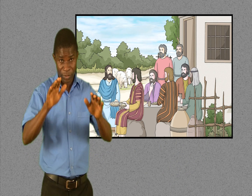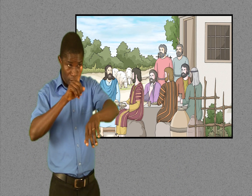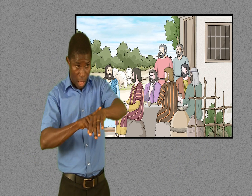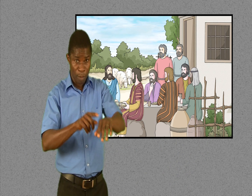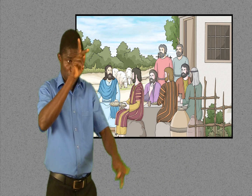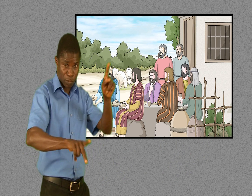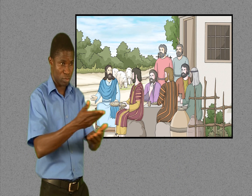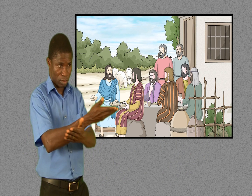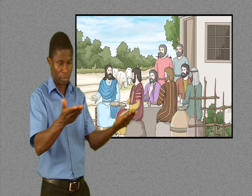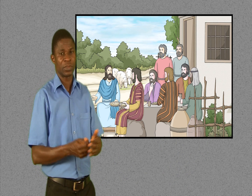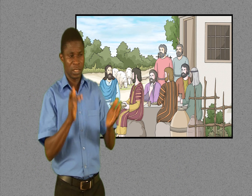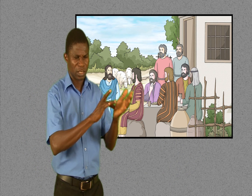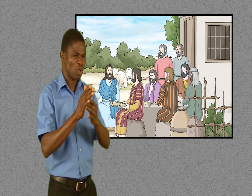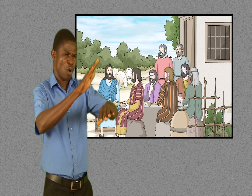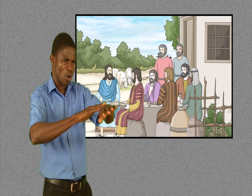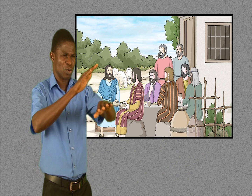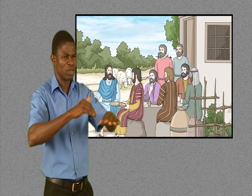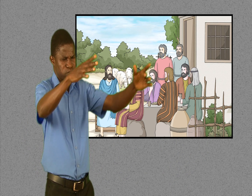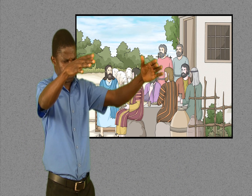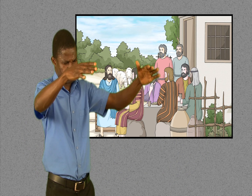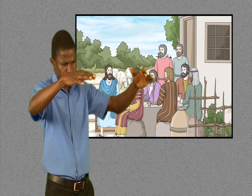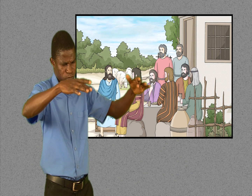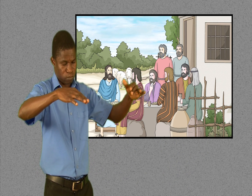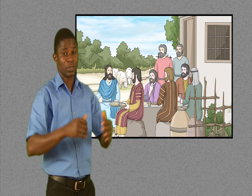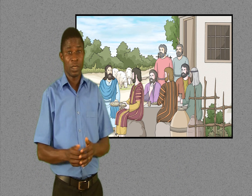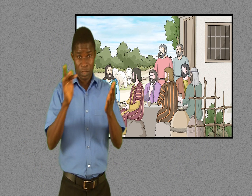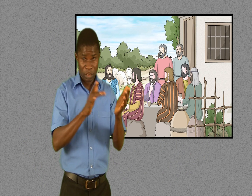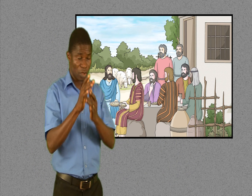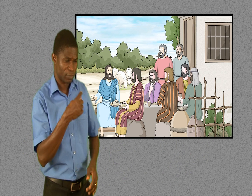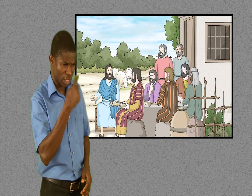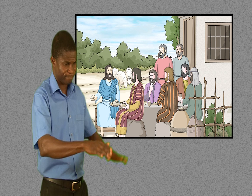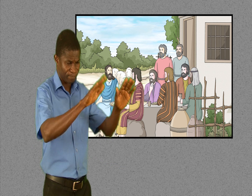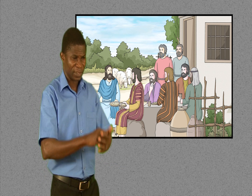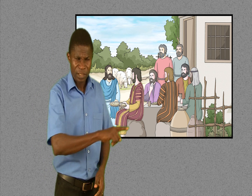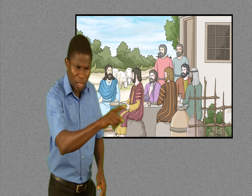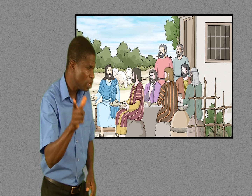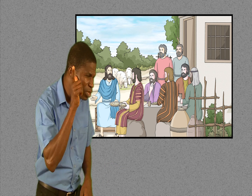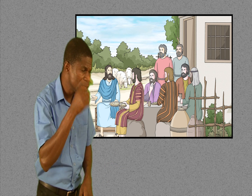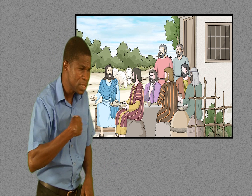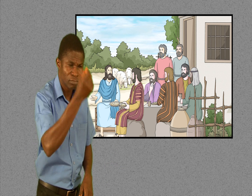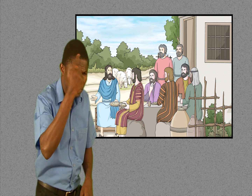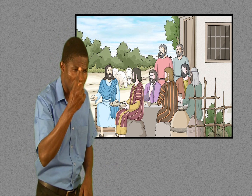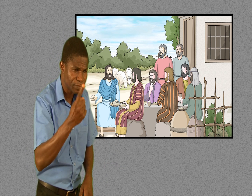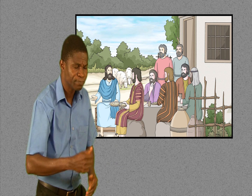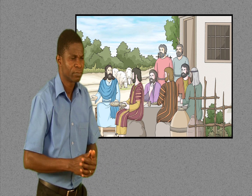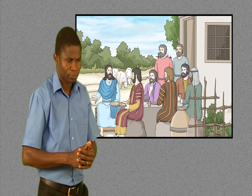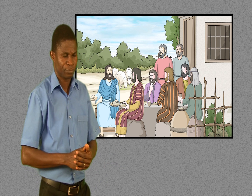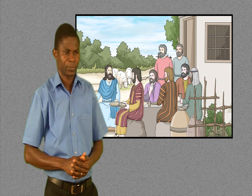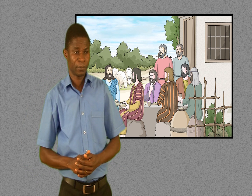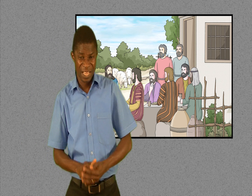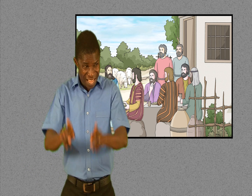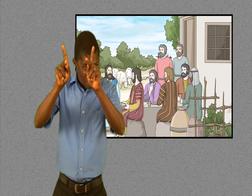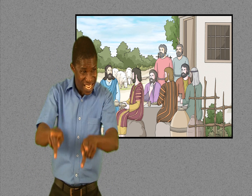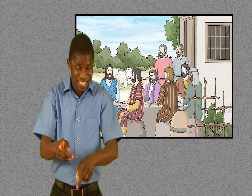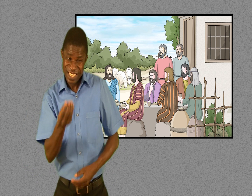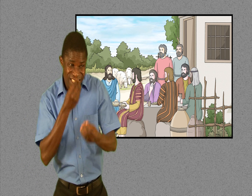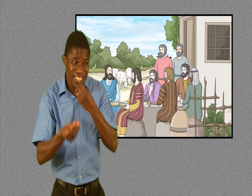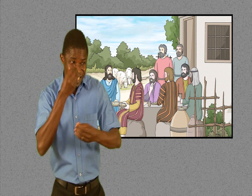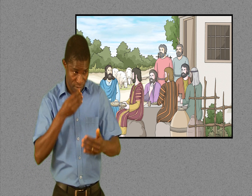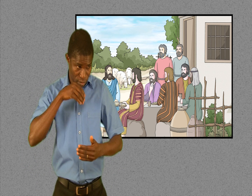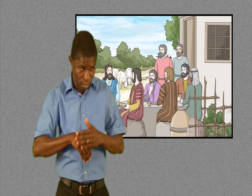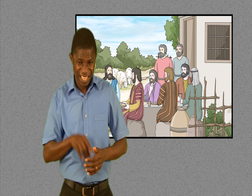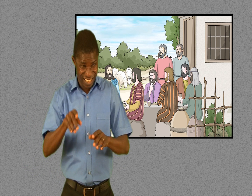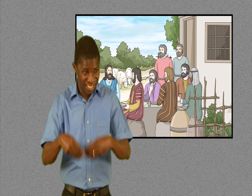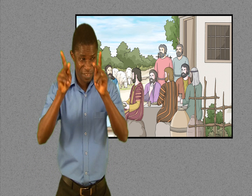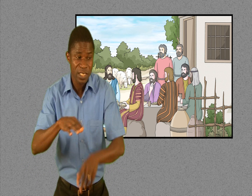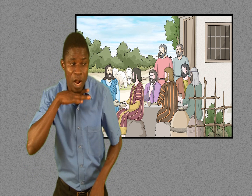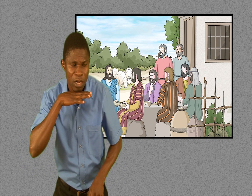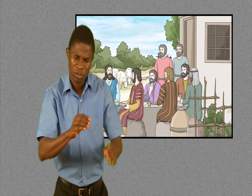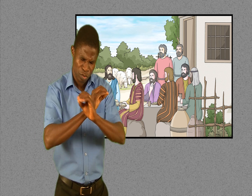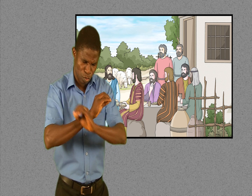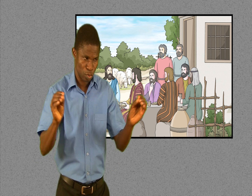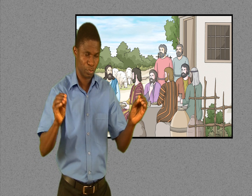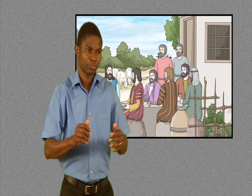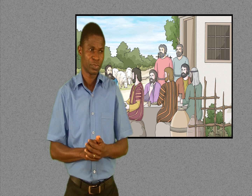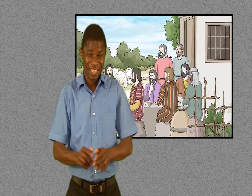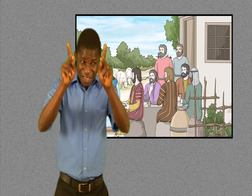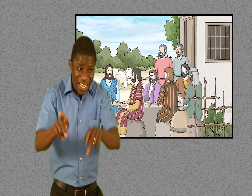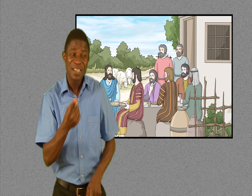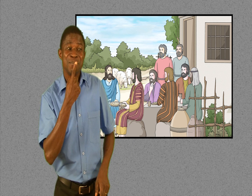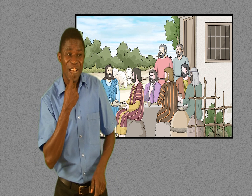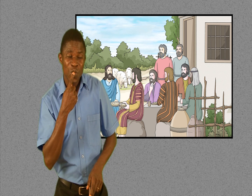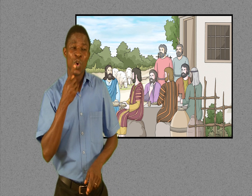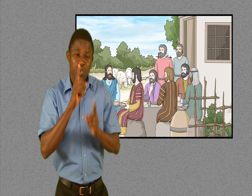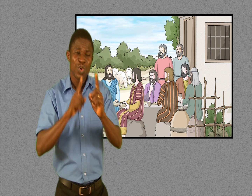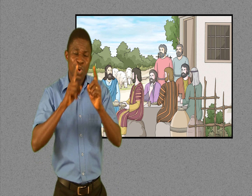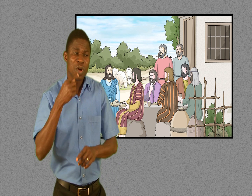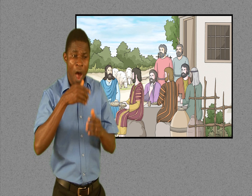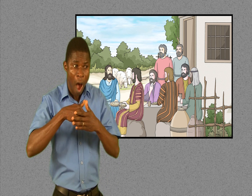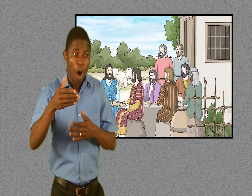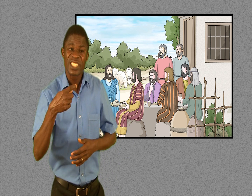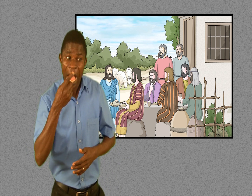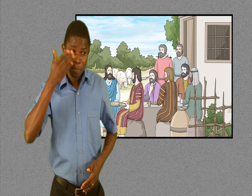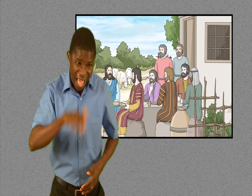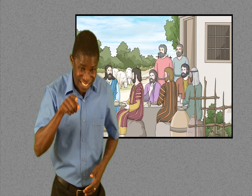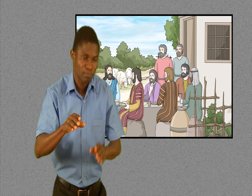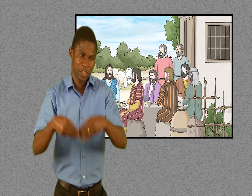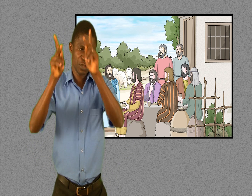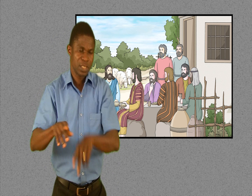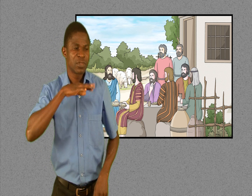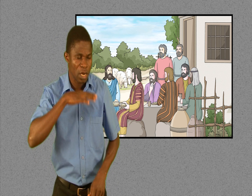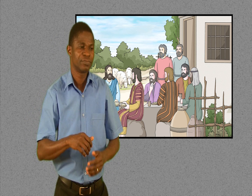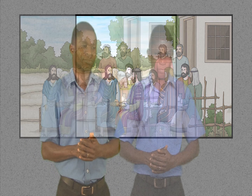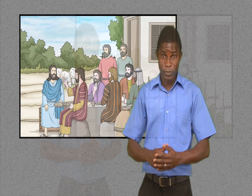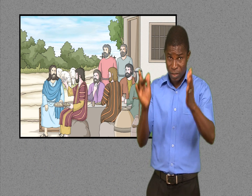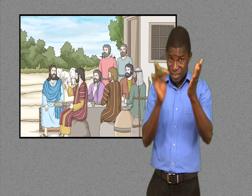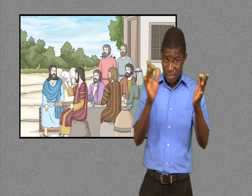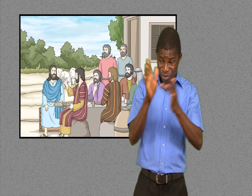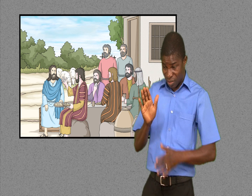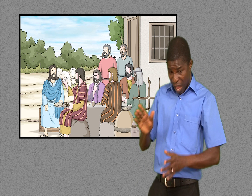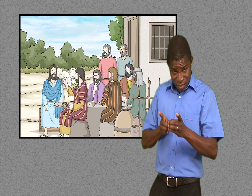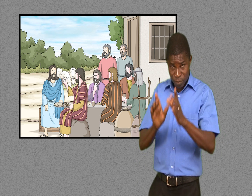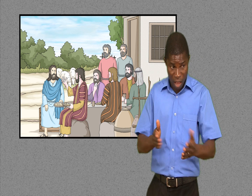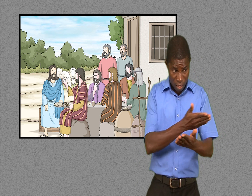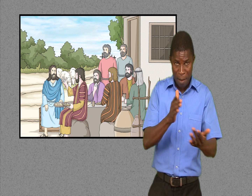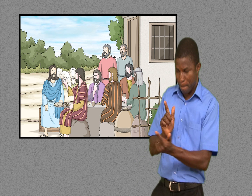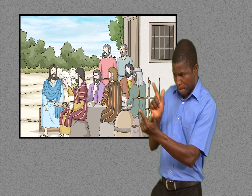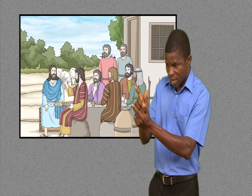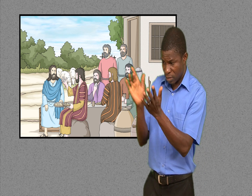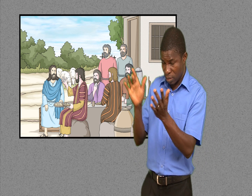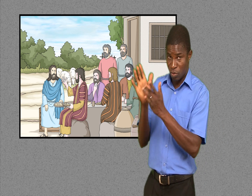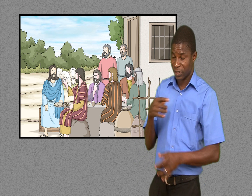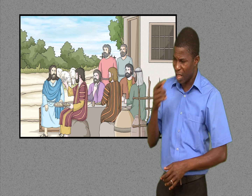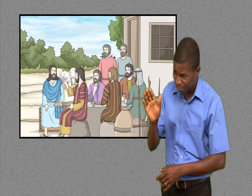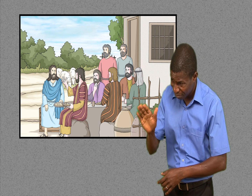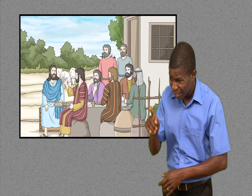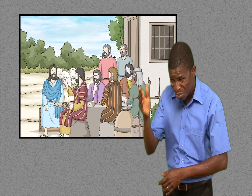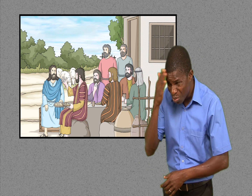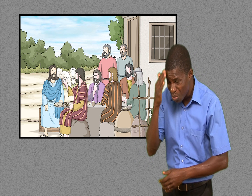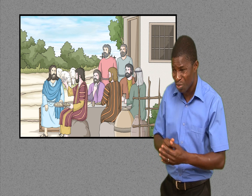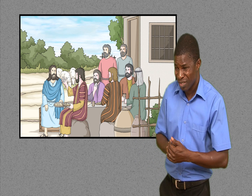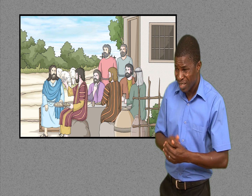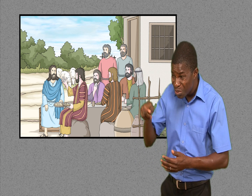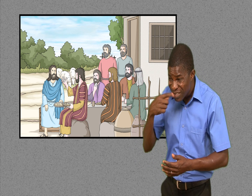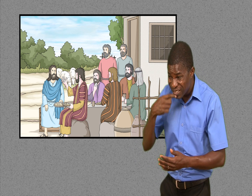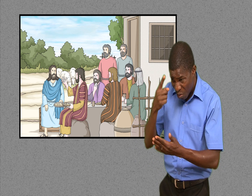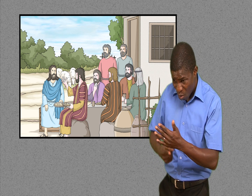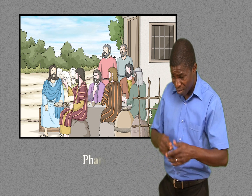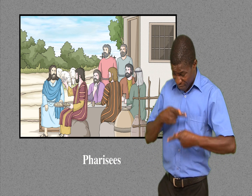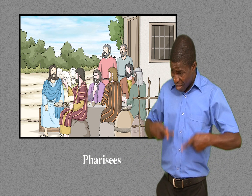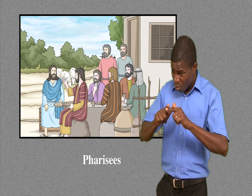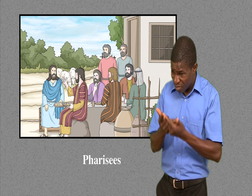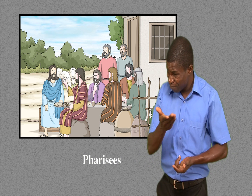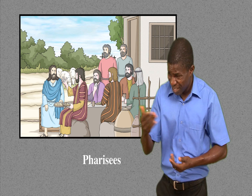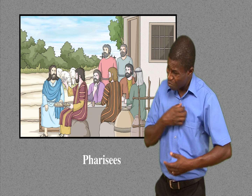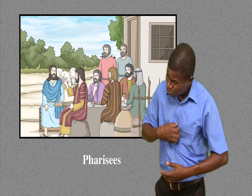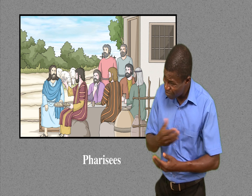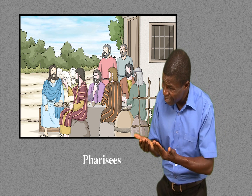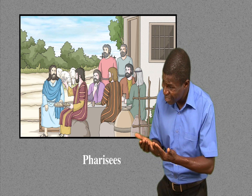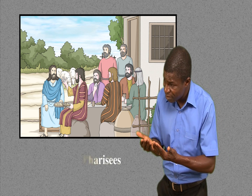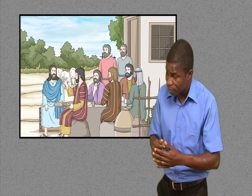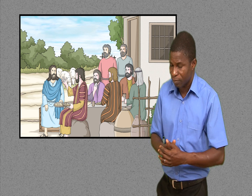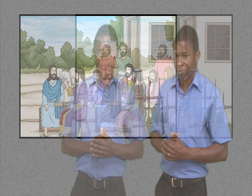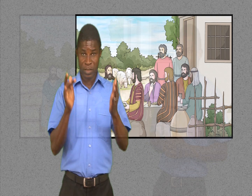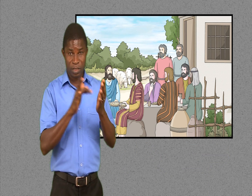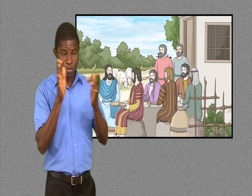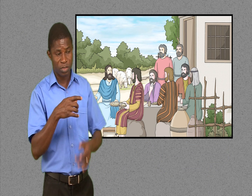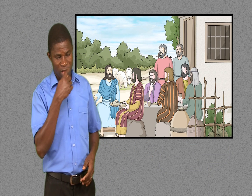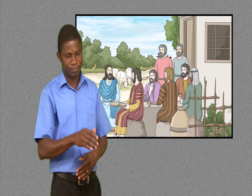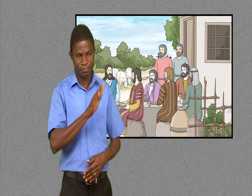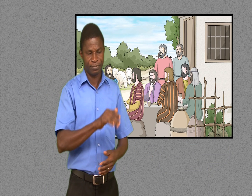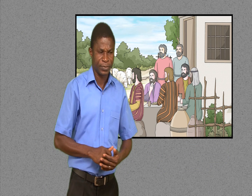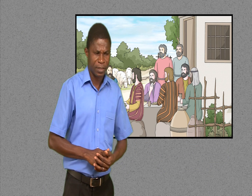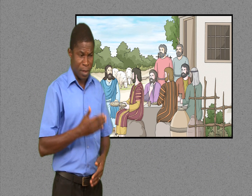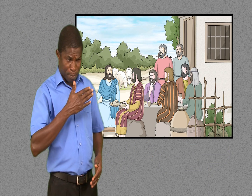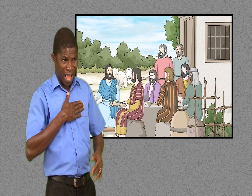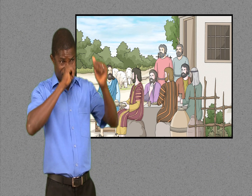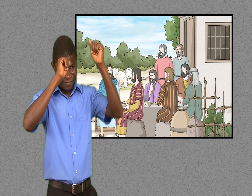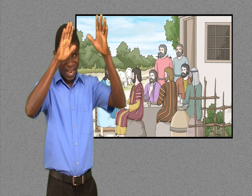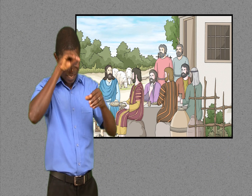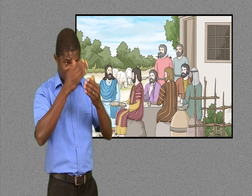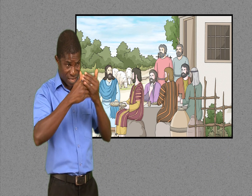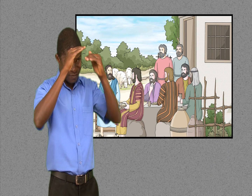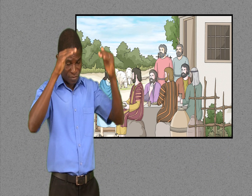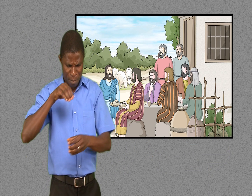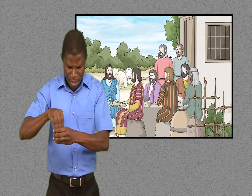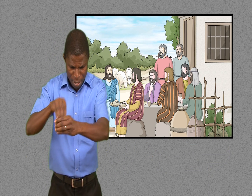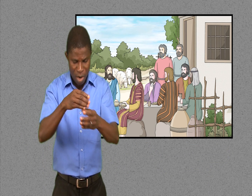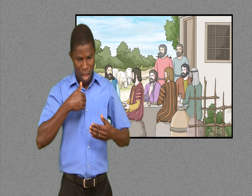A man is not defiled by what enters his mouth, but by what comes out of it.” Then the disciples came to Him and said, “Are You aware that the Pharisees were offended when they heard this?”